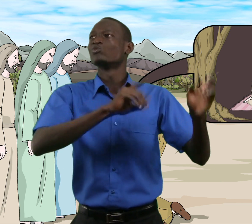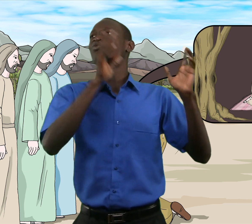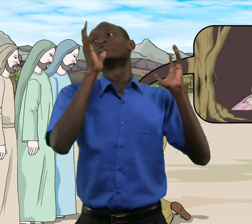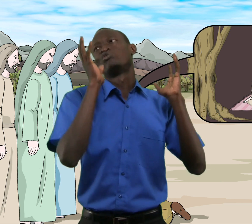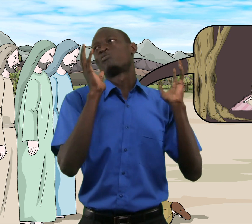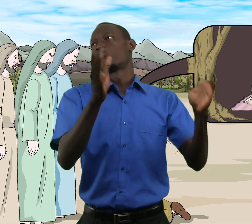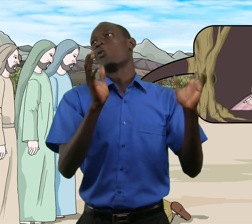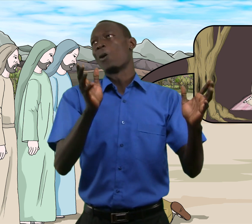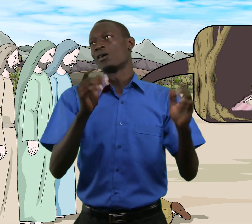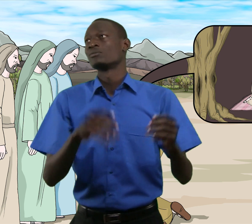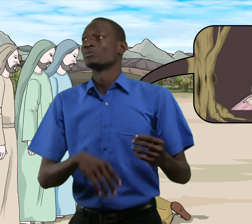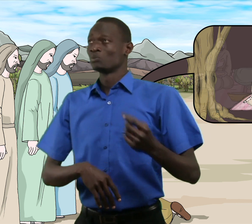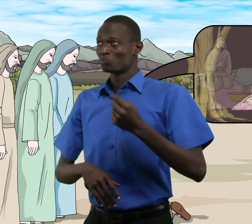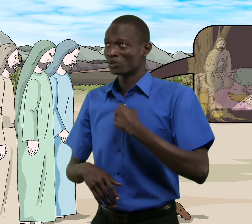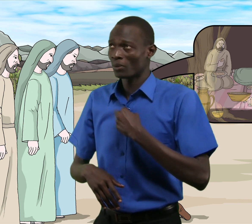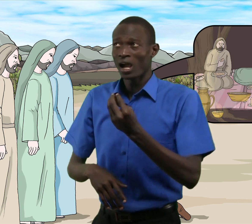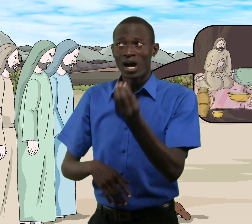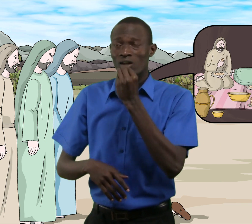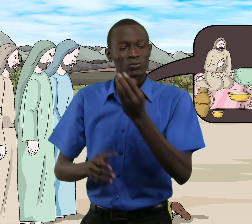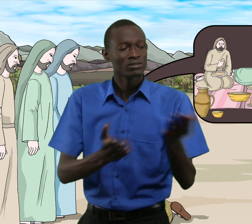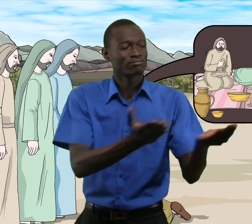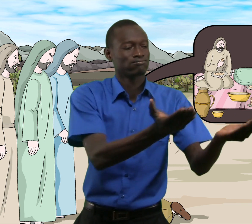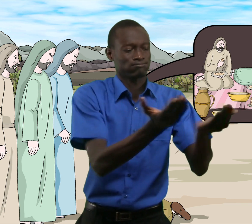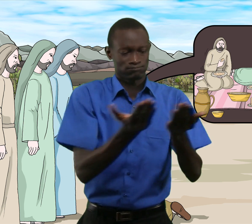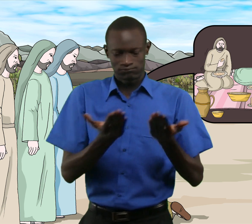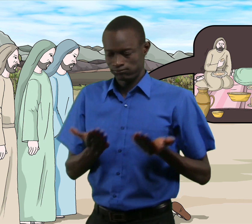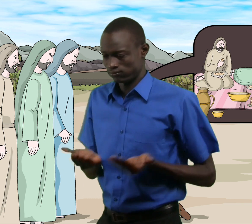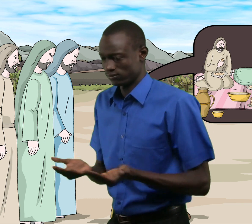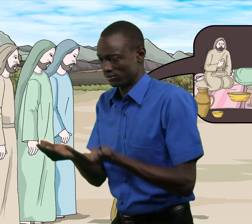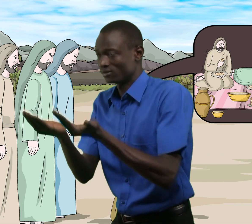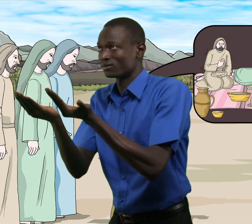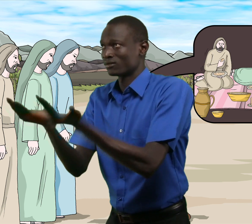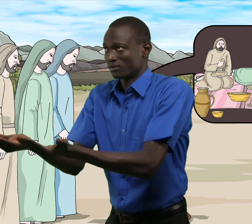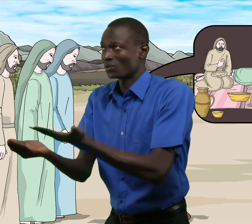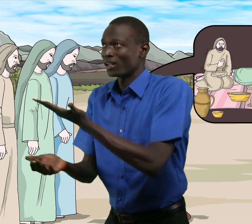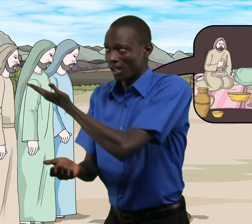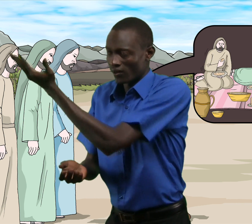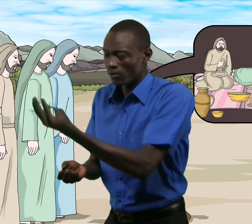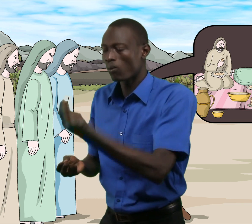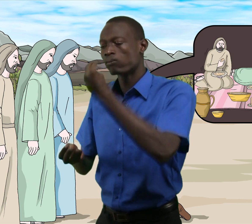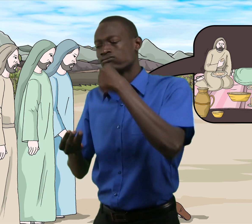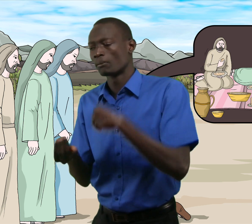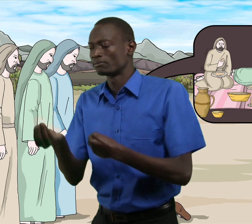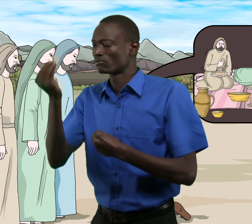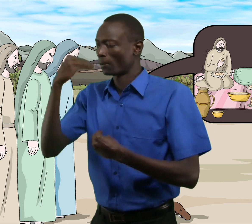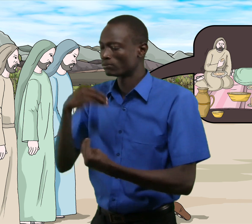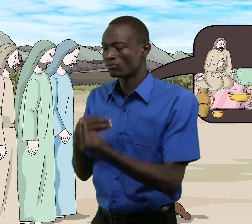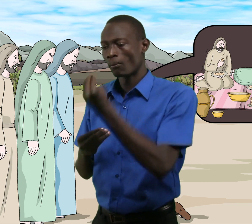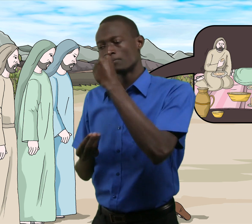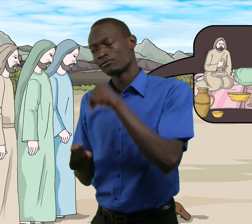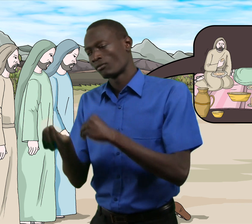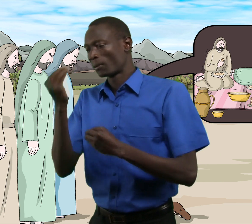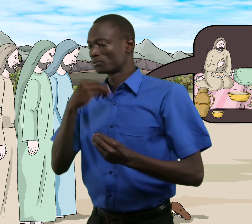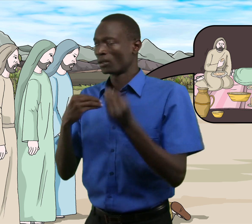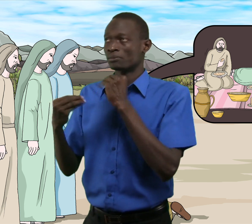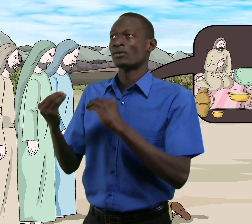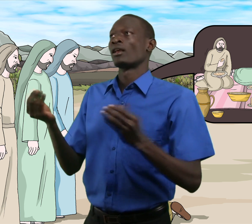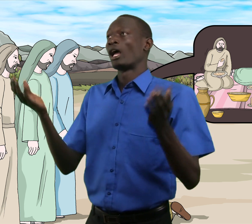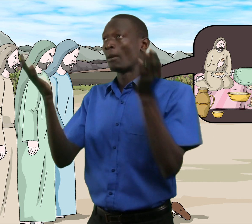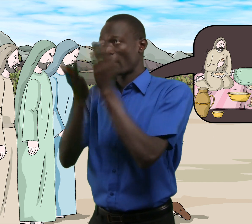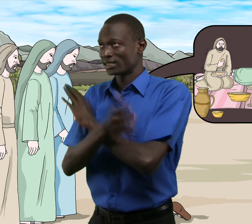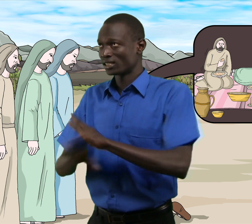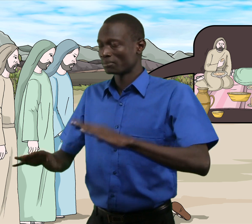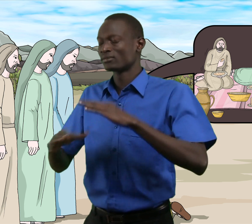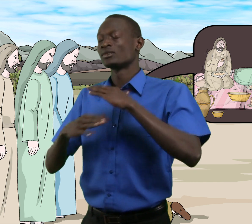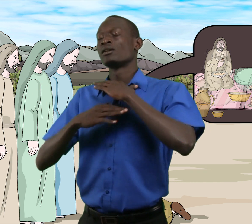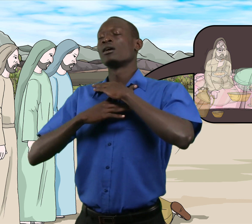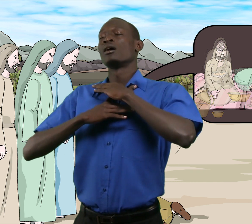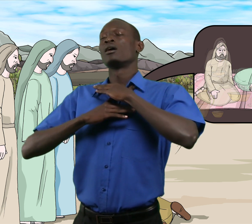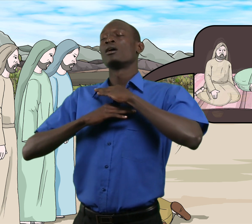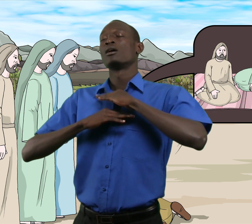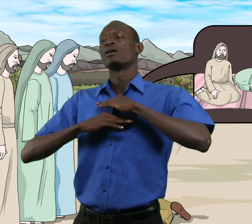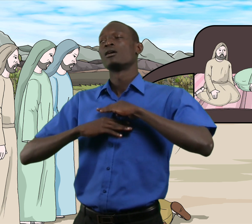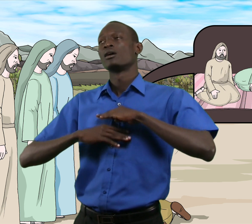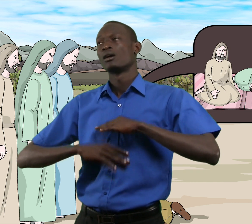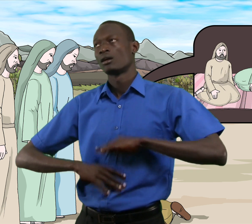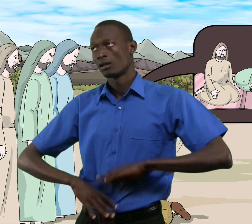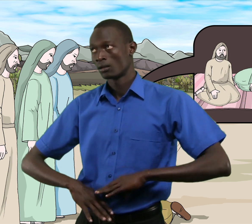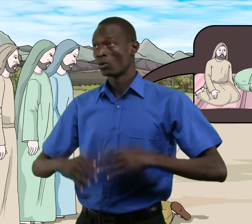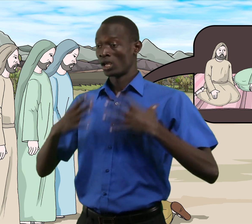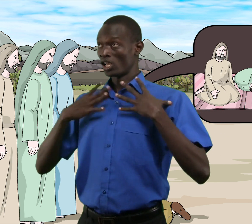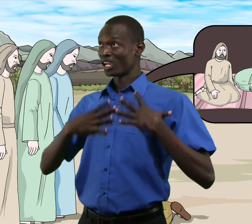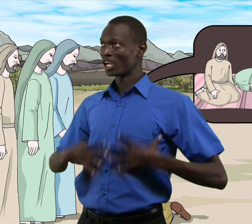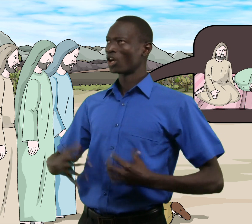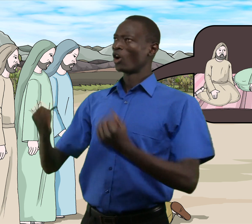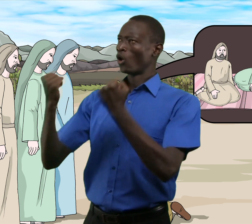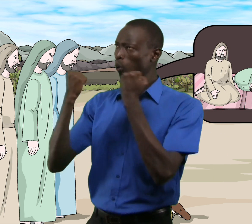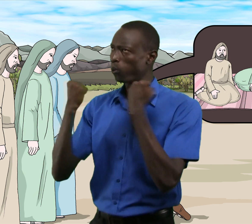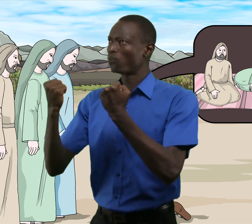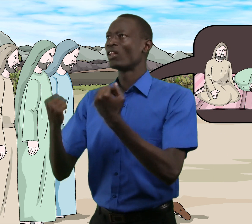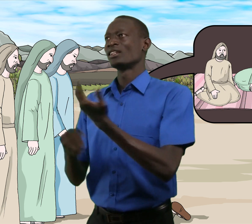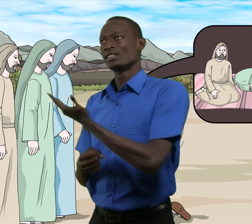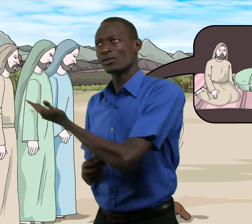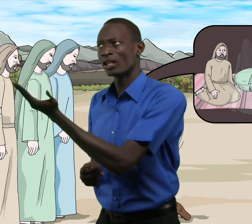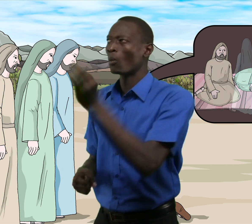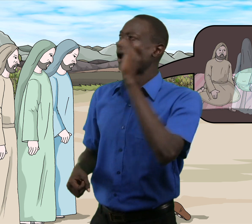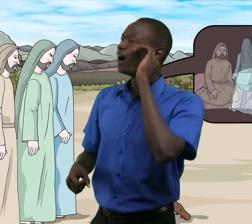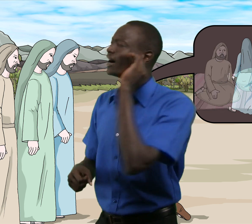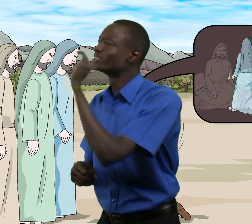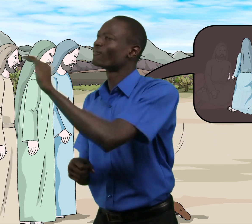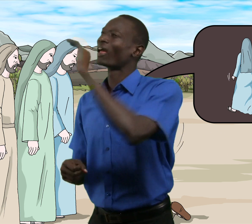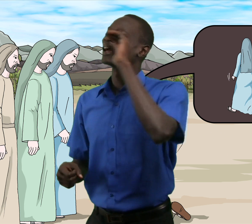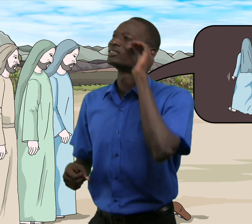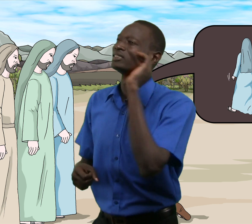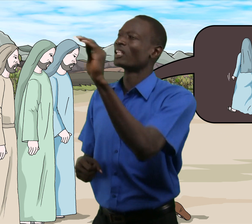And I will bring a bit of bread so that you may refresh yourselves. This is why you have passed your servant’s way.